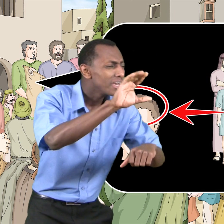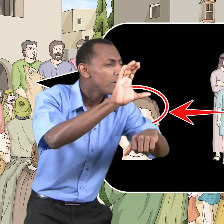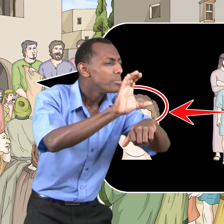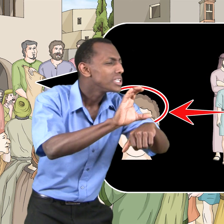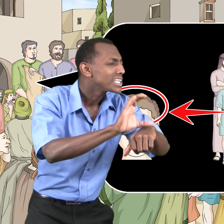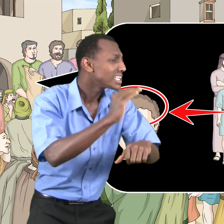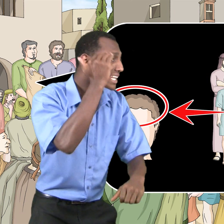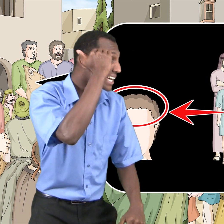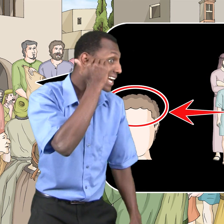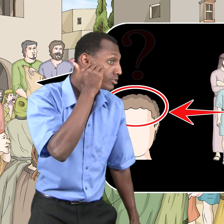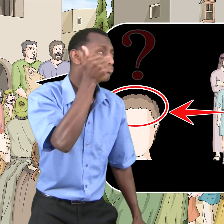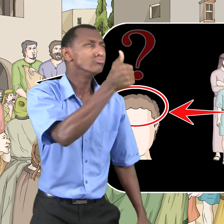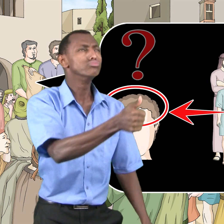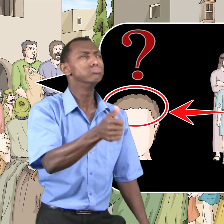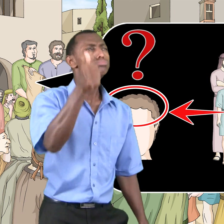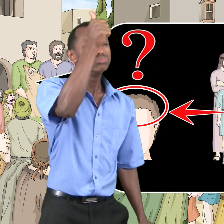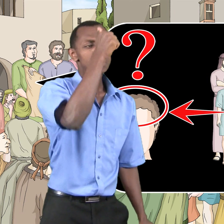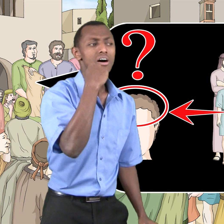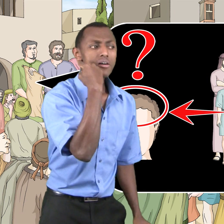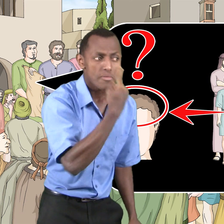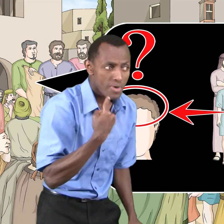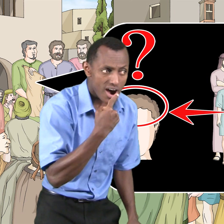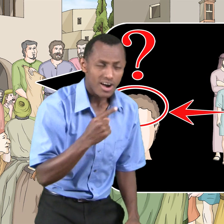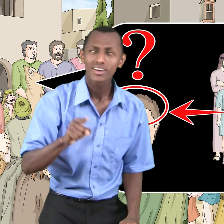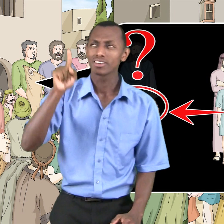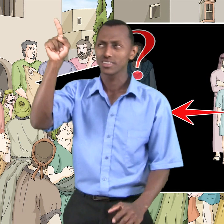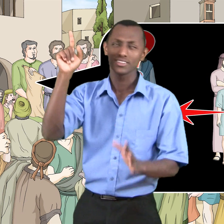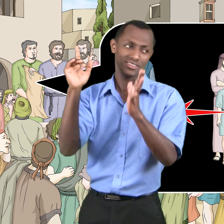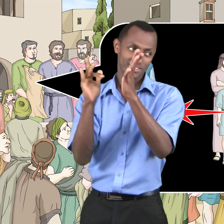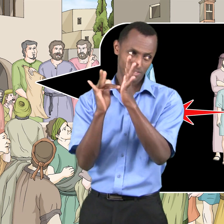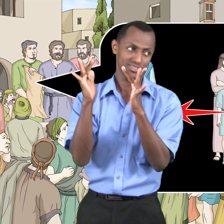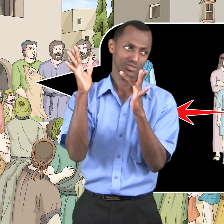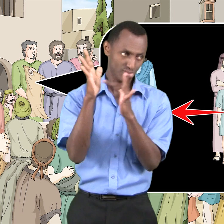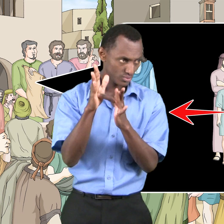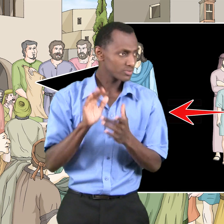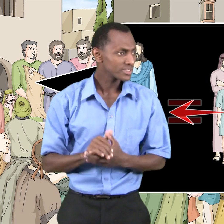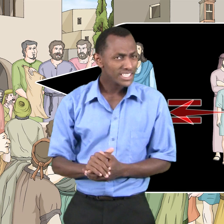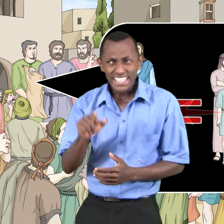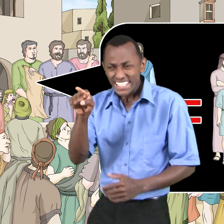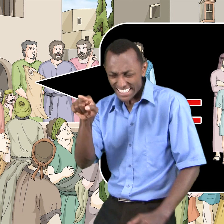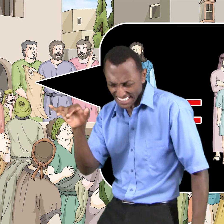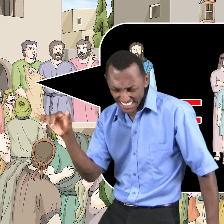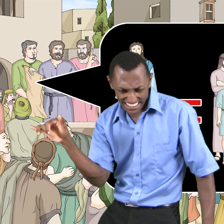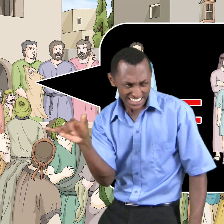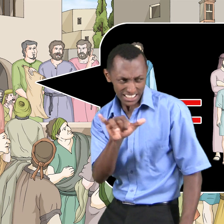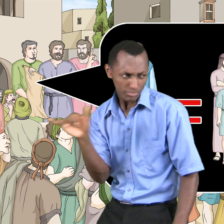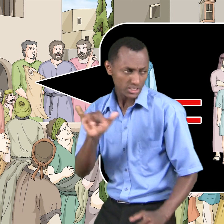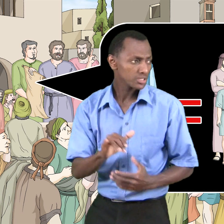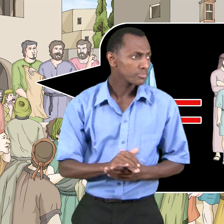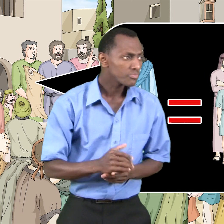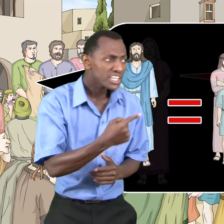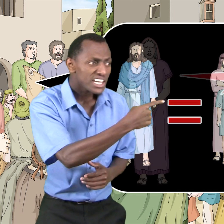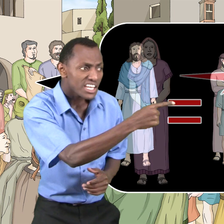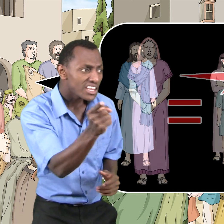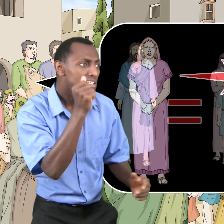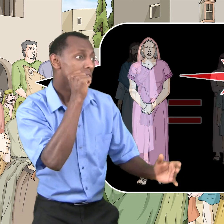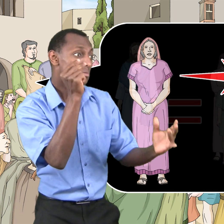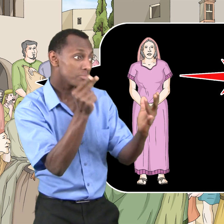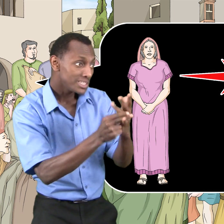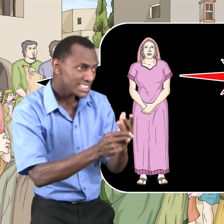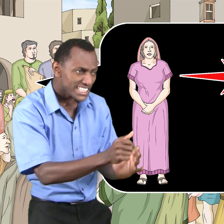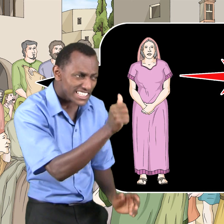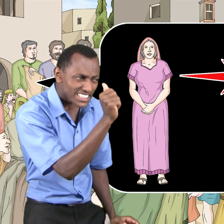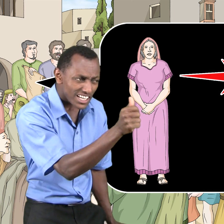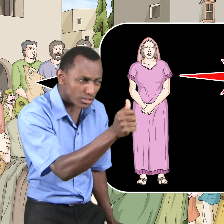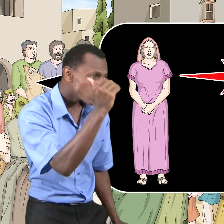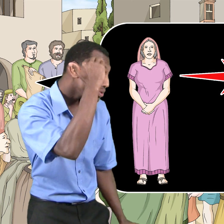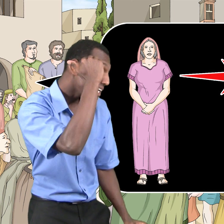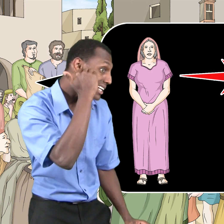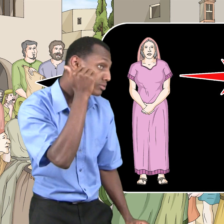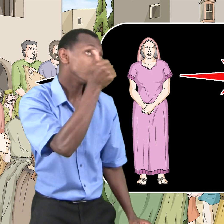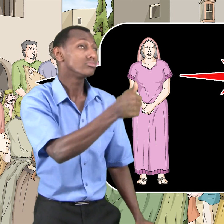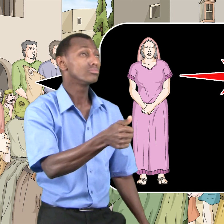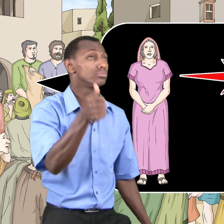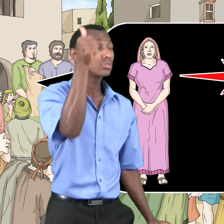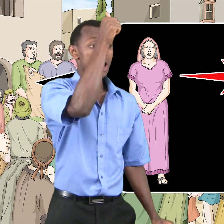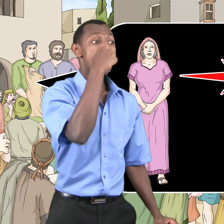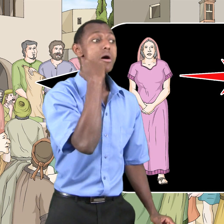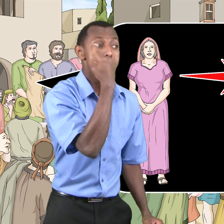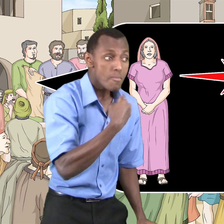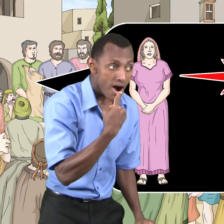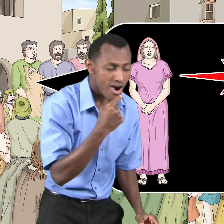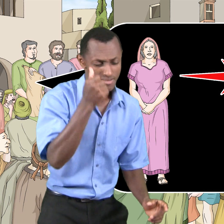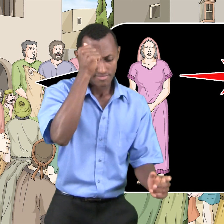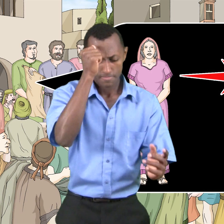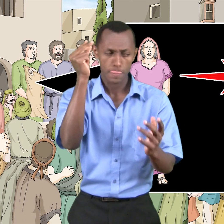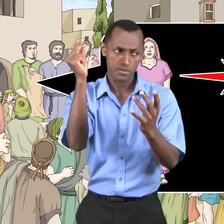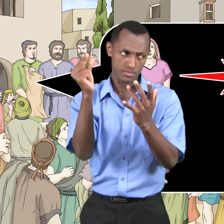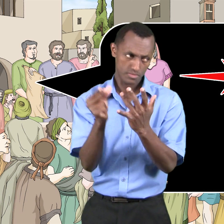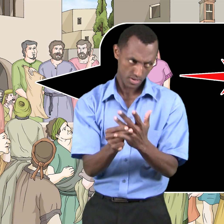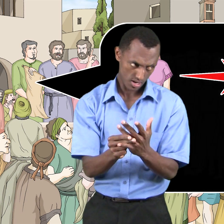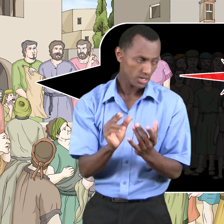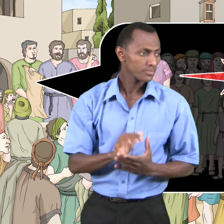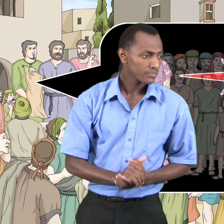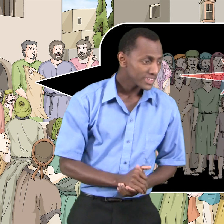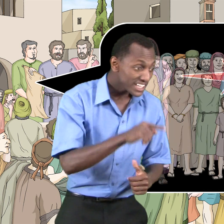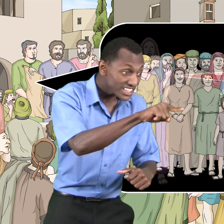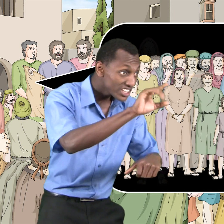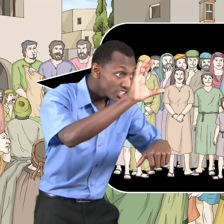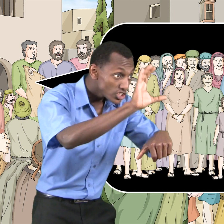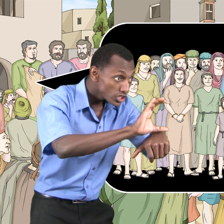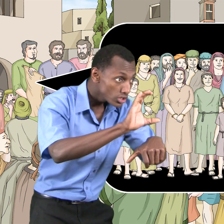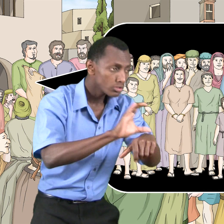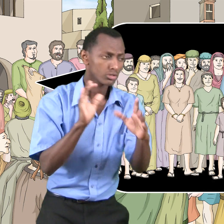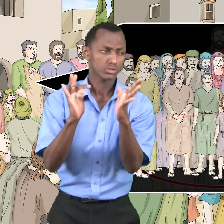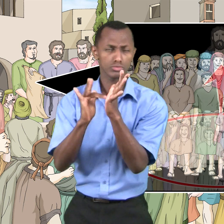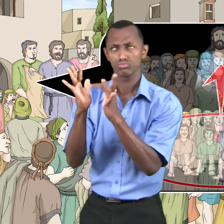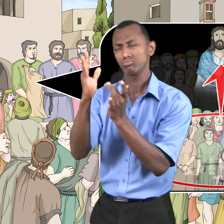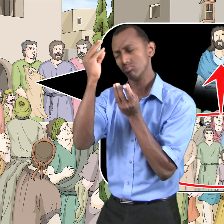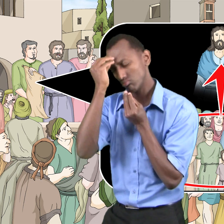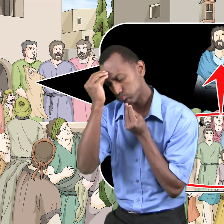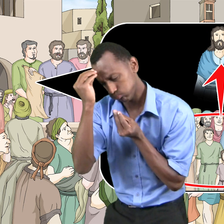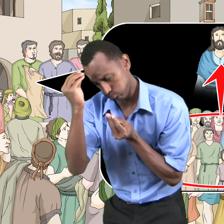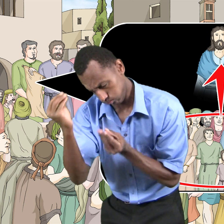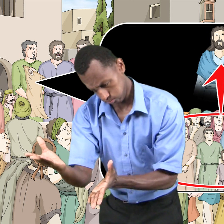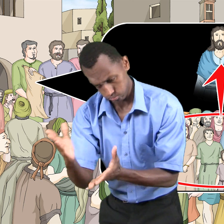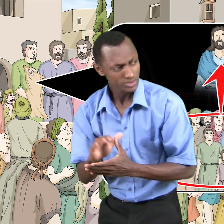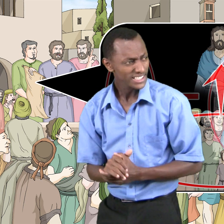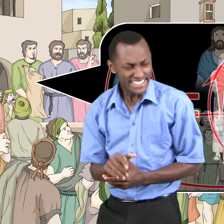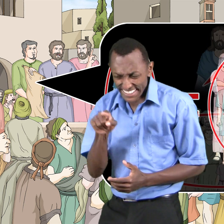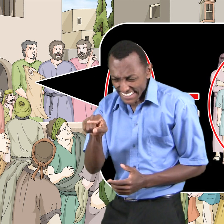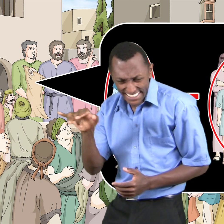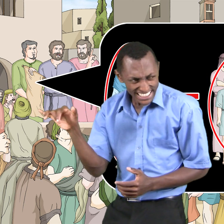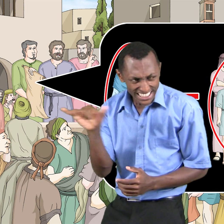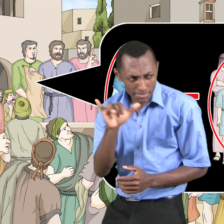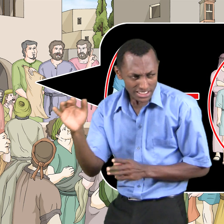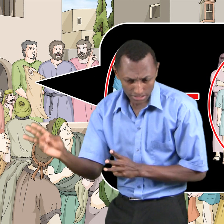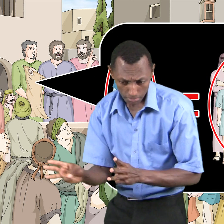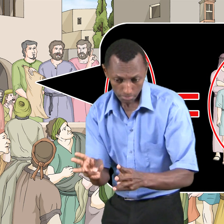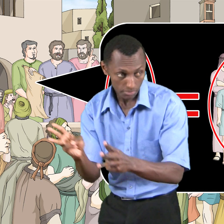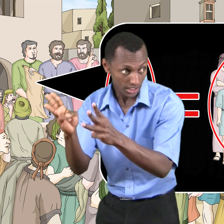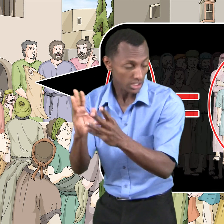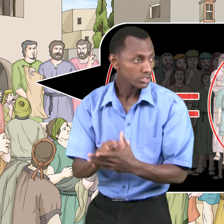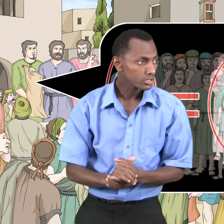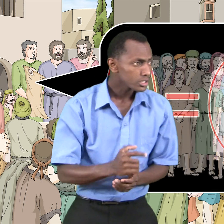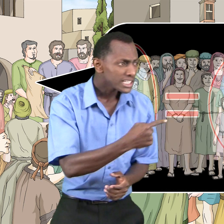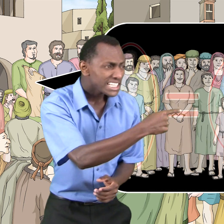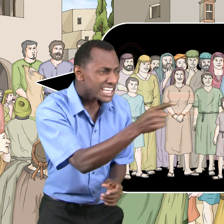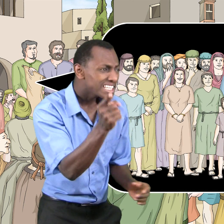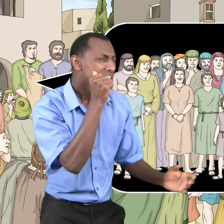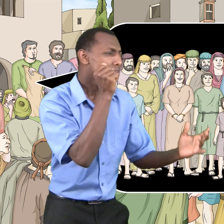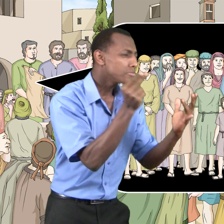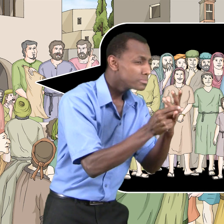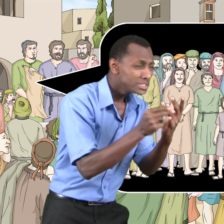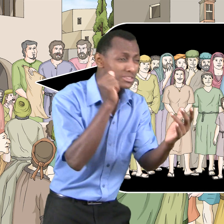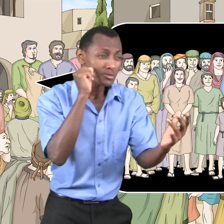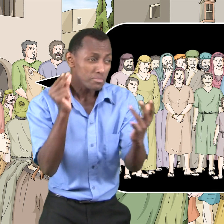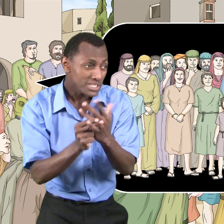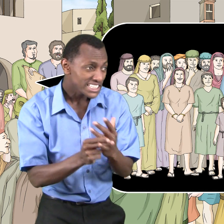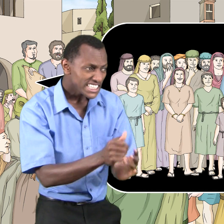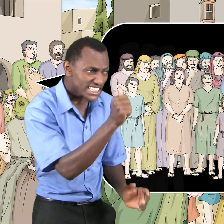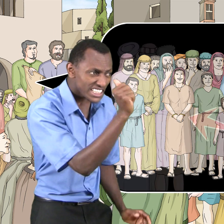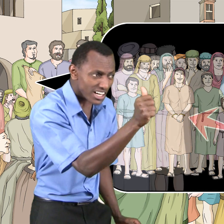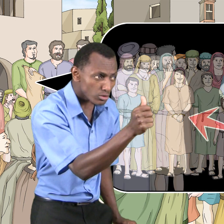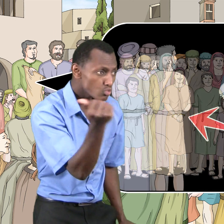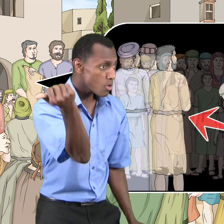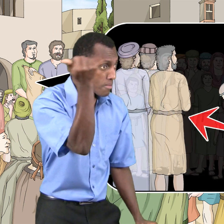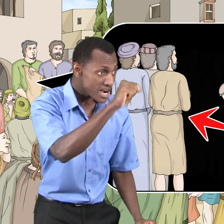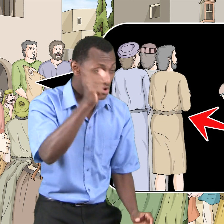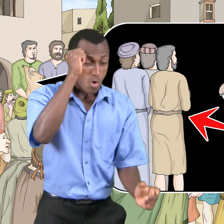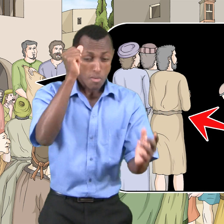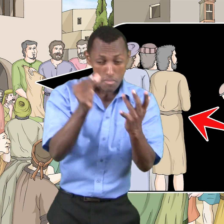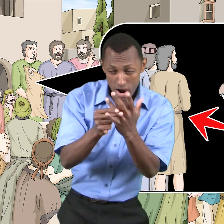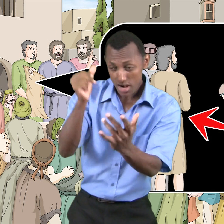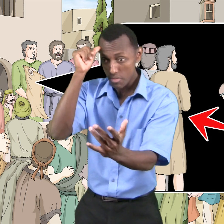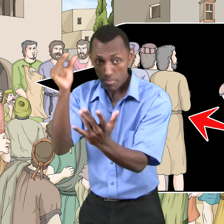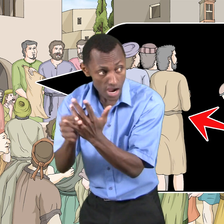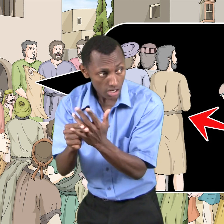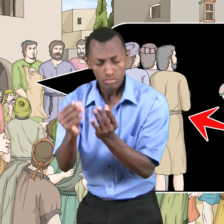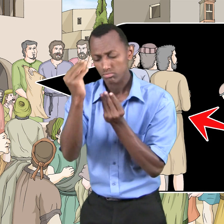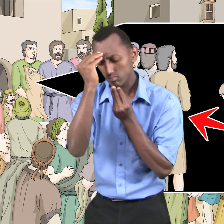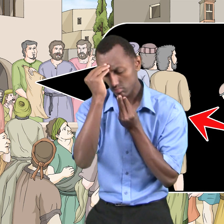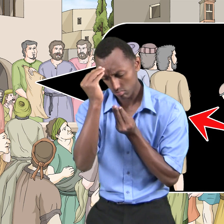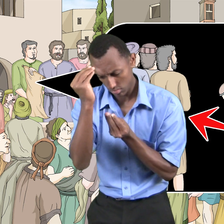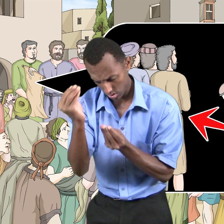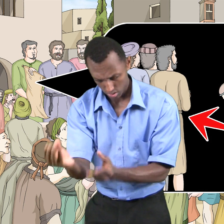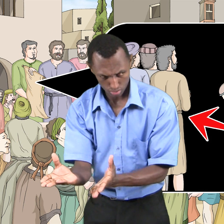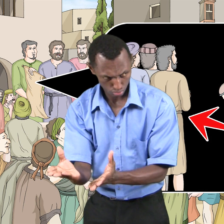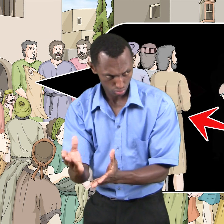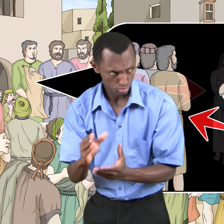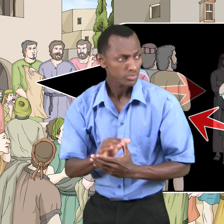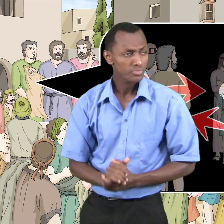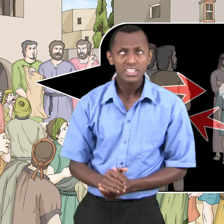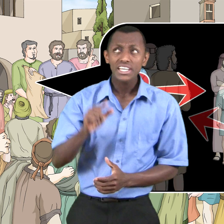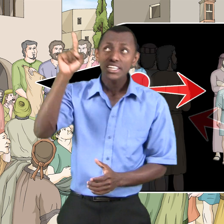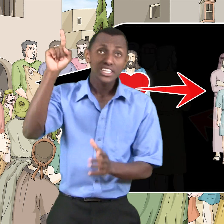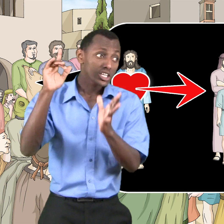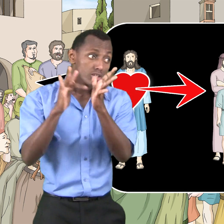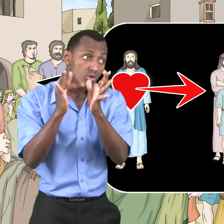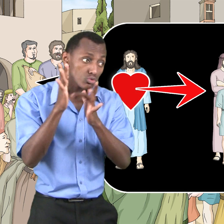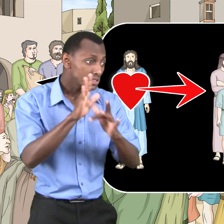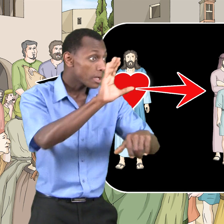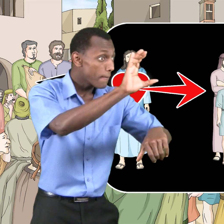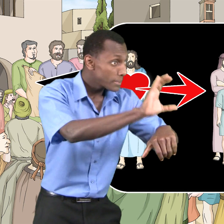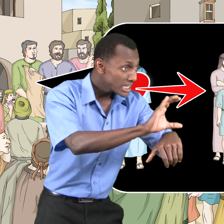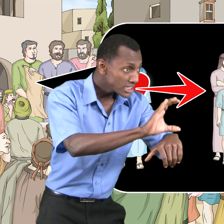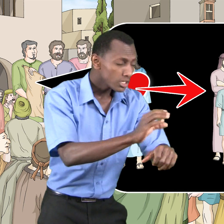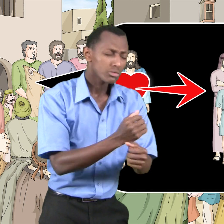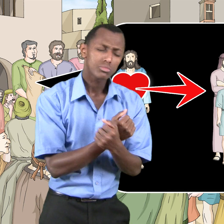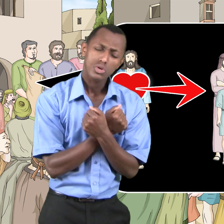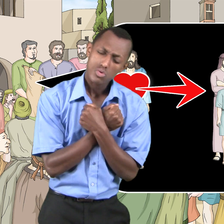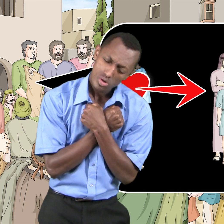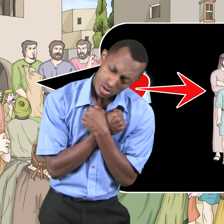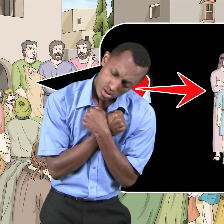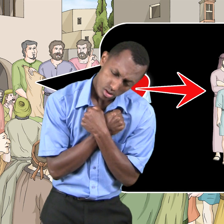Now as the church submits to Christ, so also wives should submit to their husbands in everything.